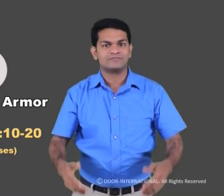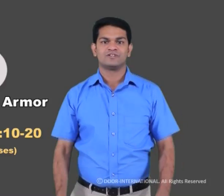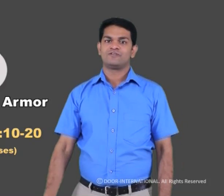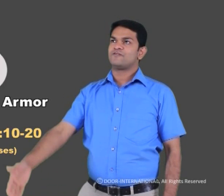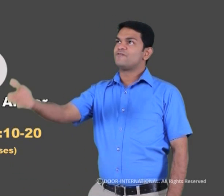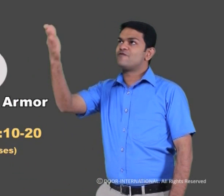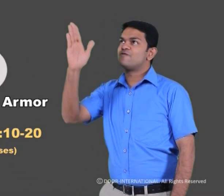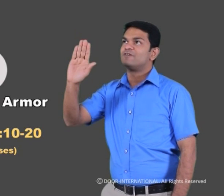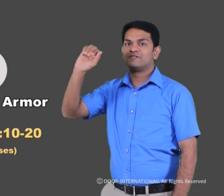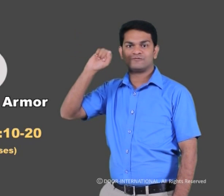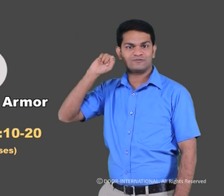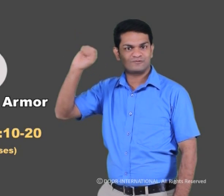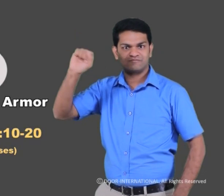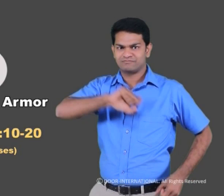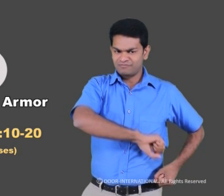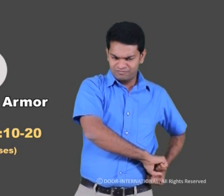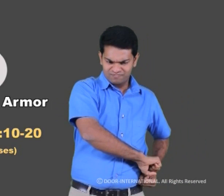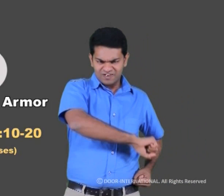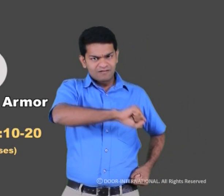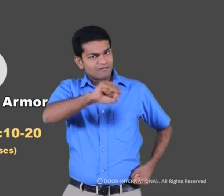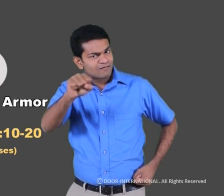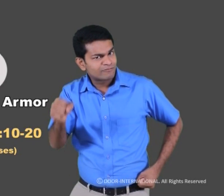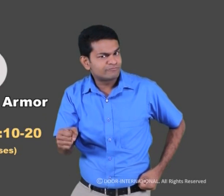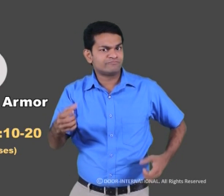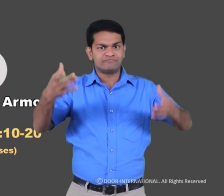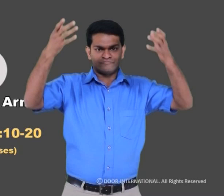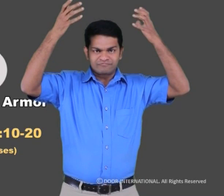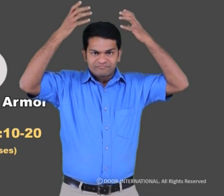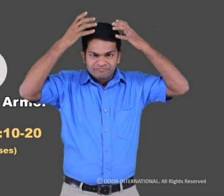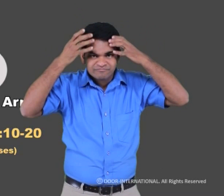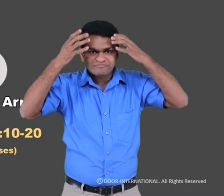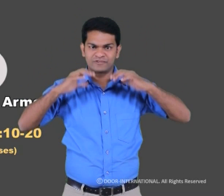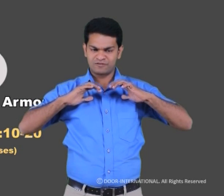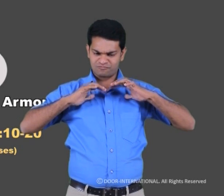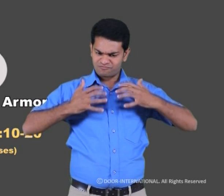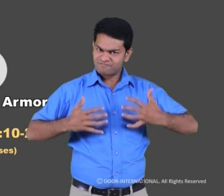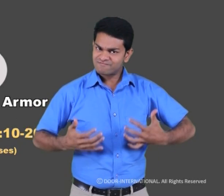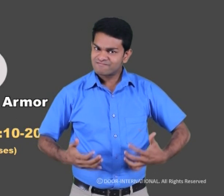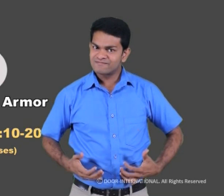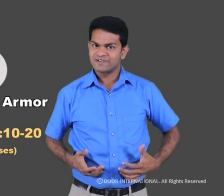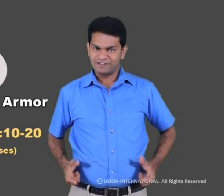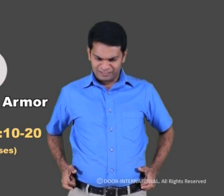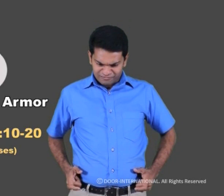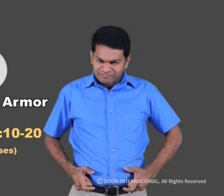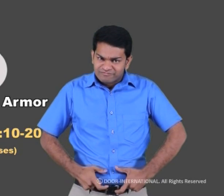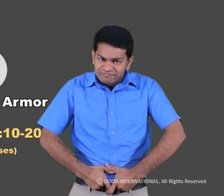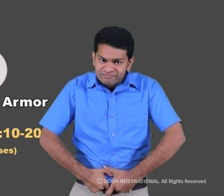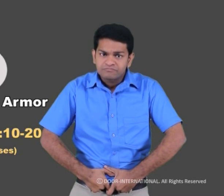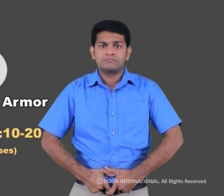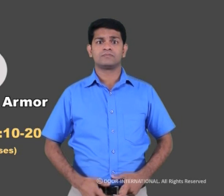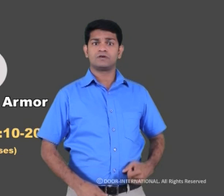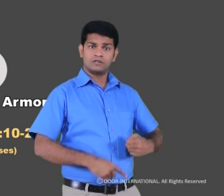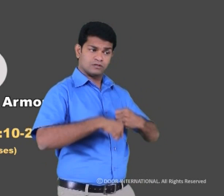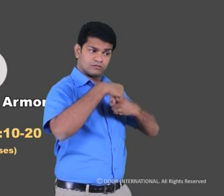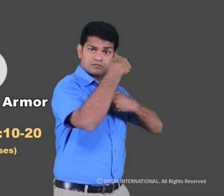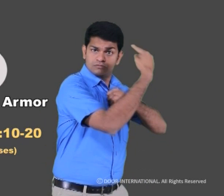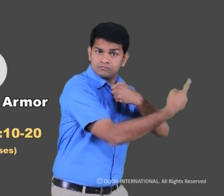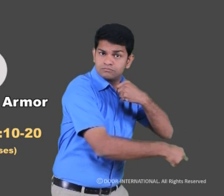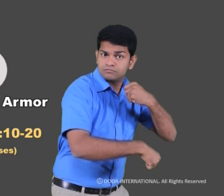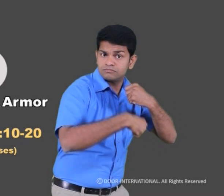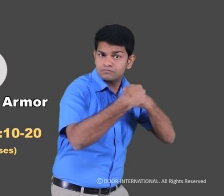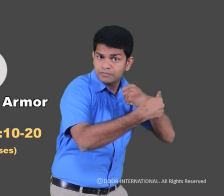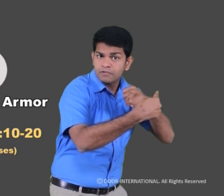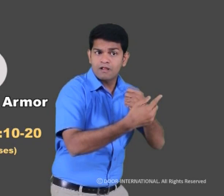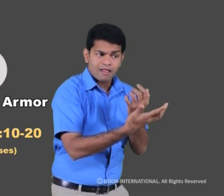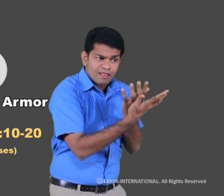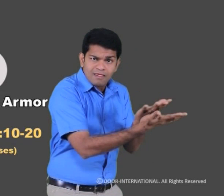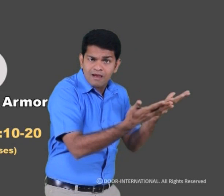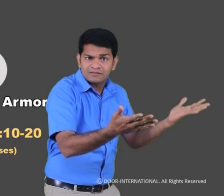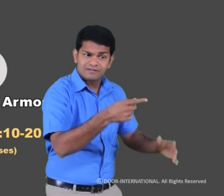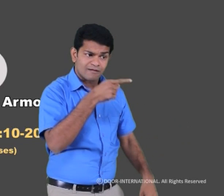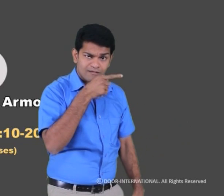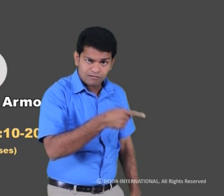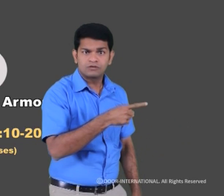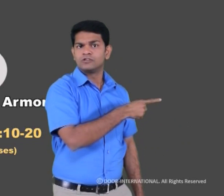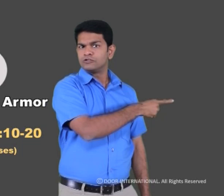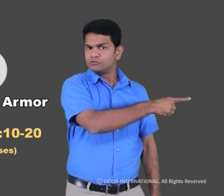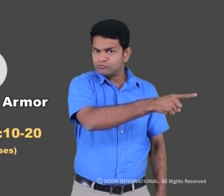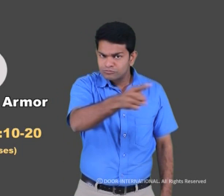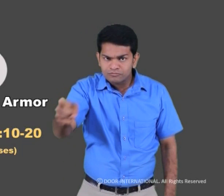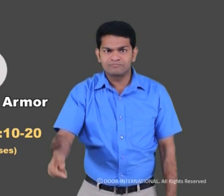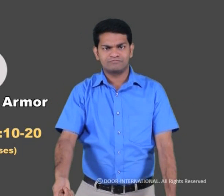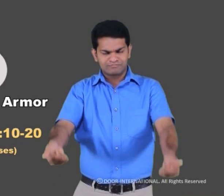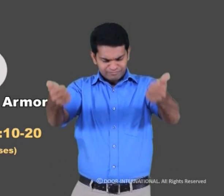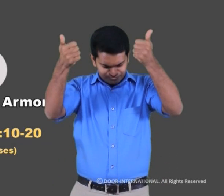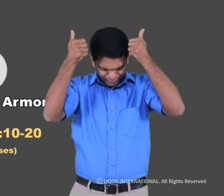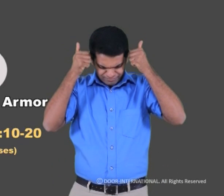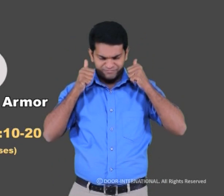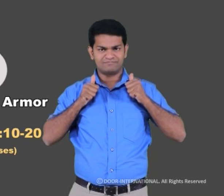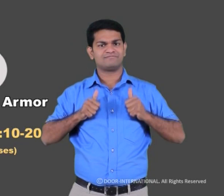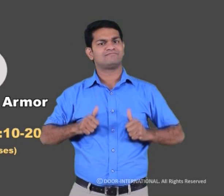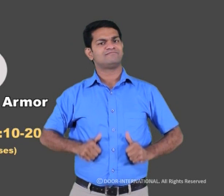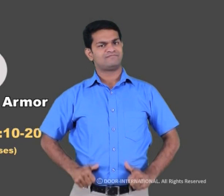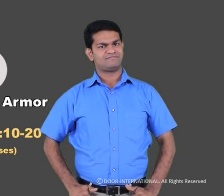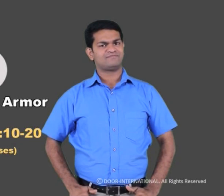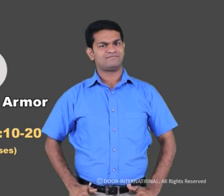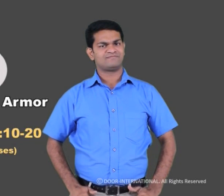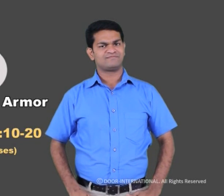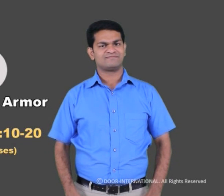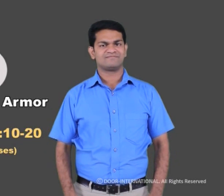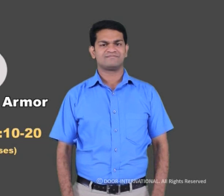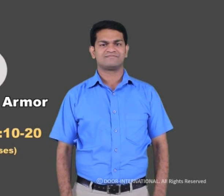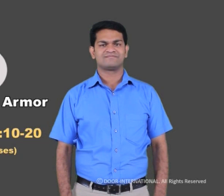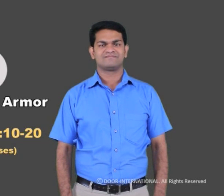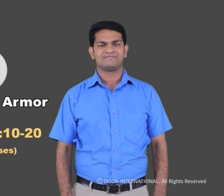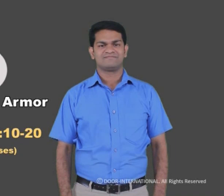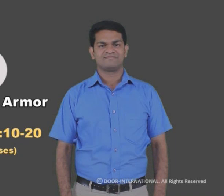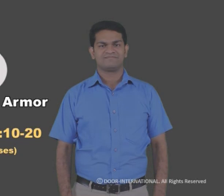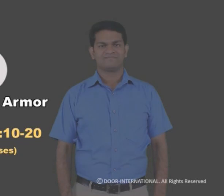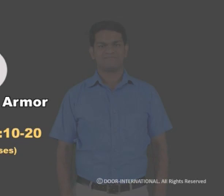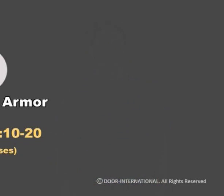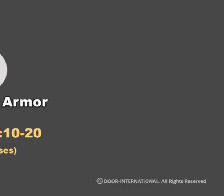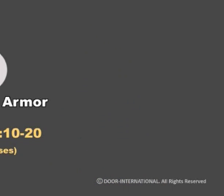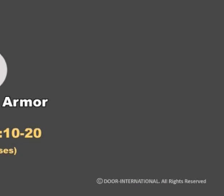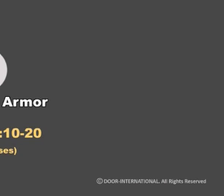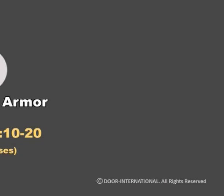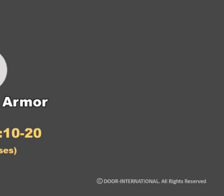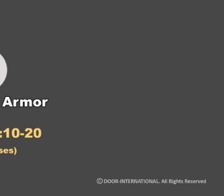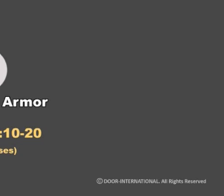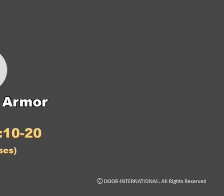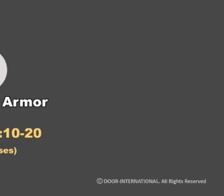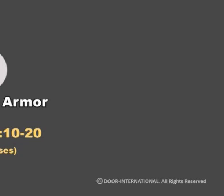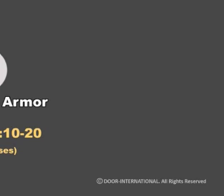Put on God's armor